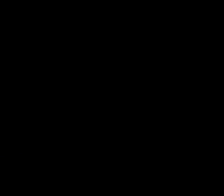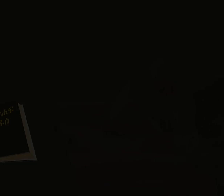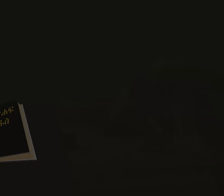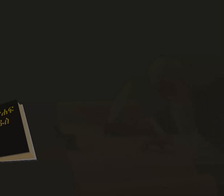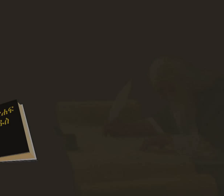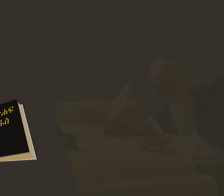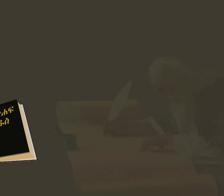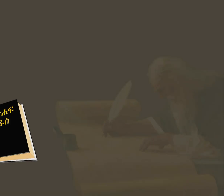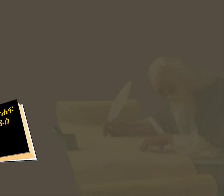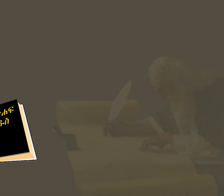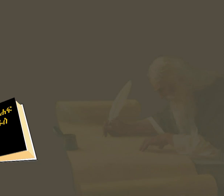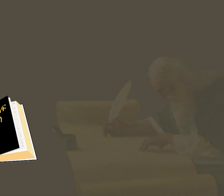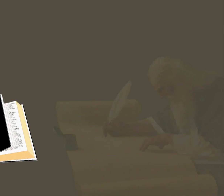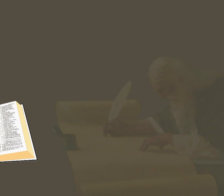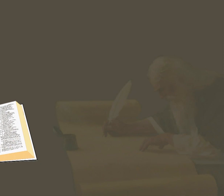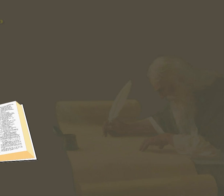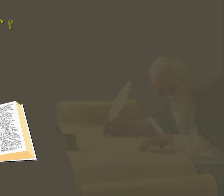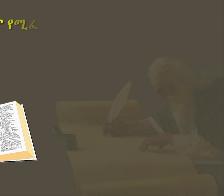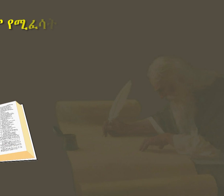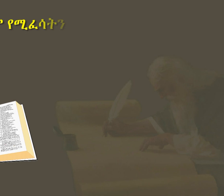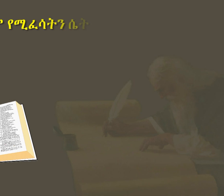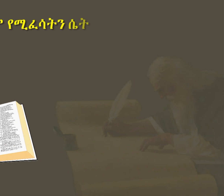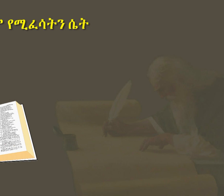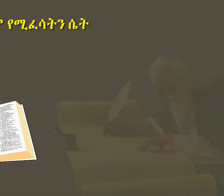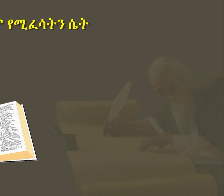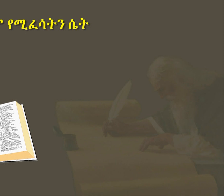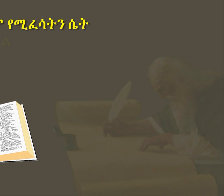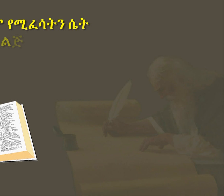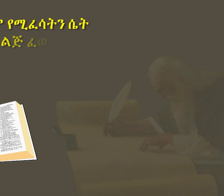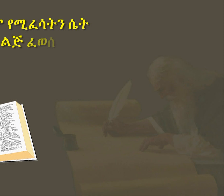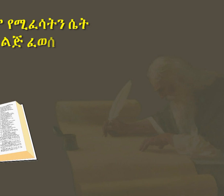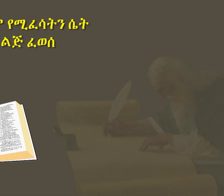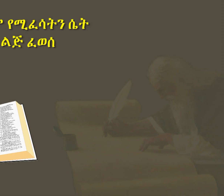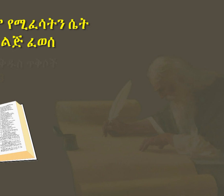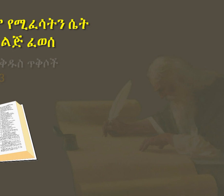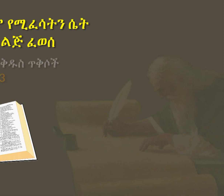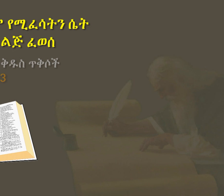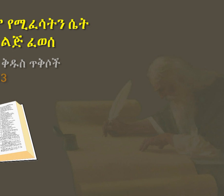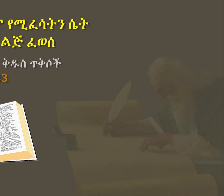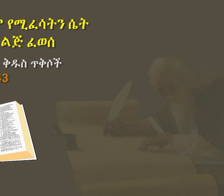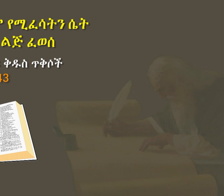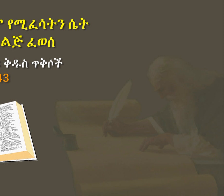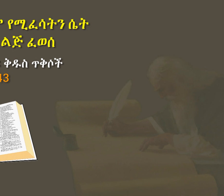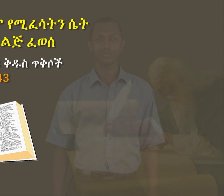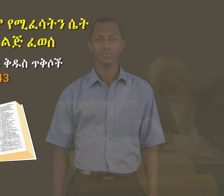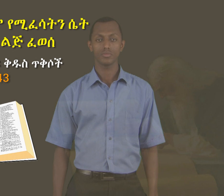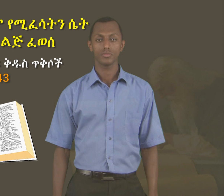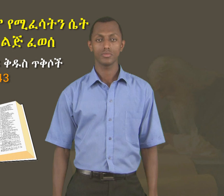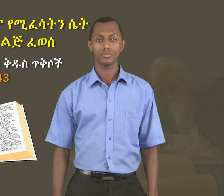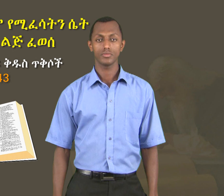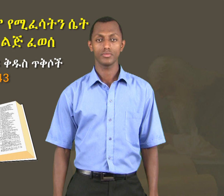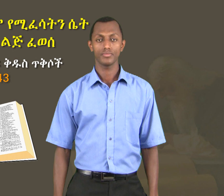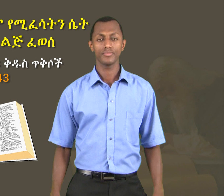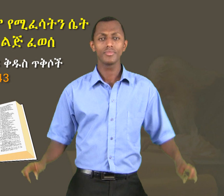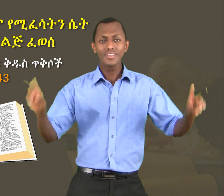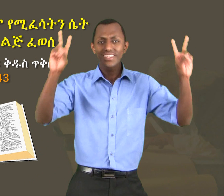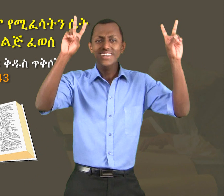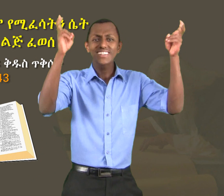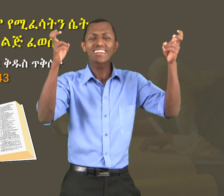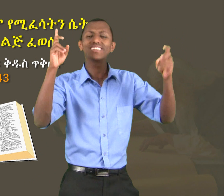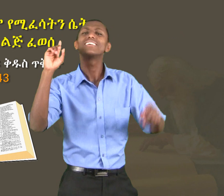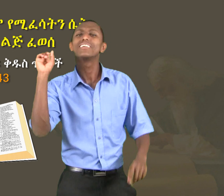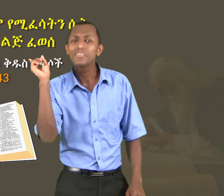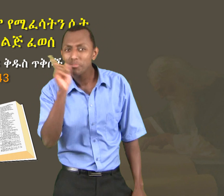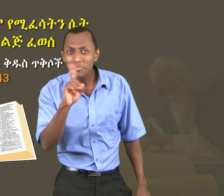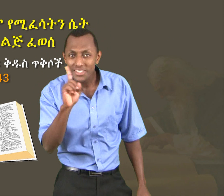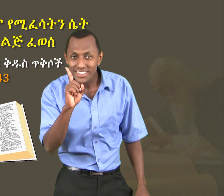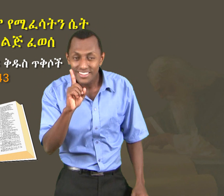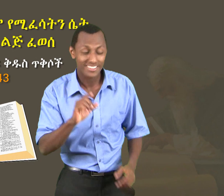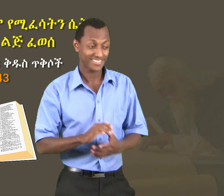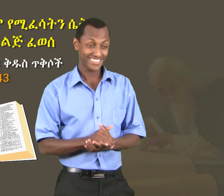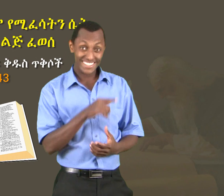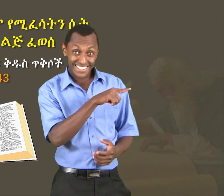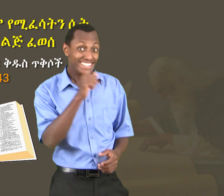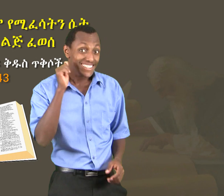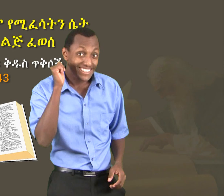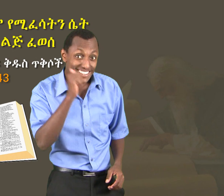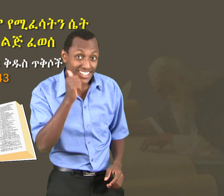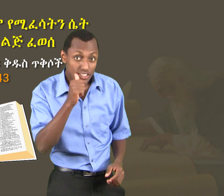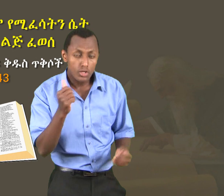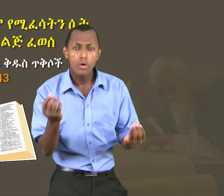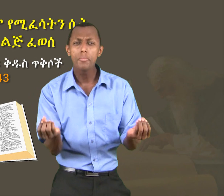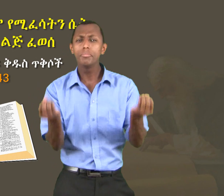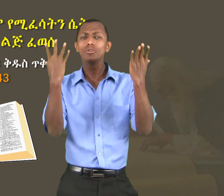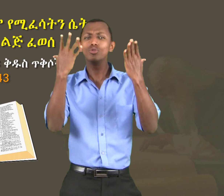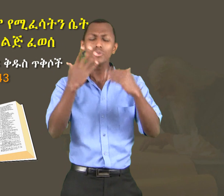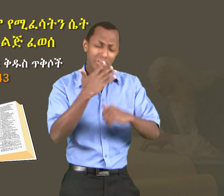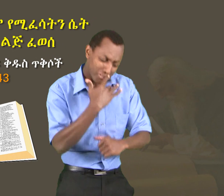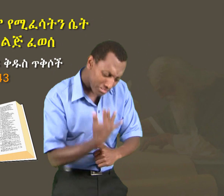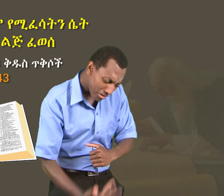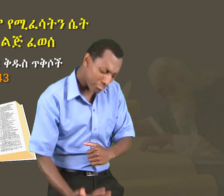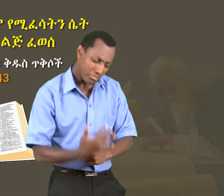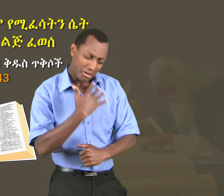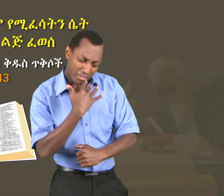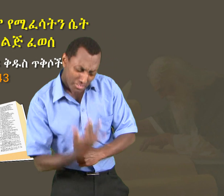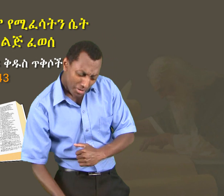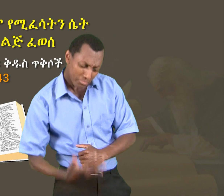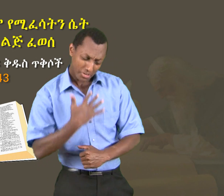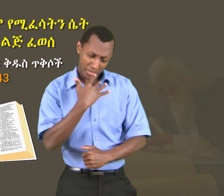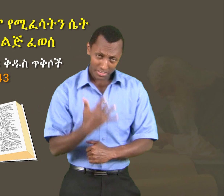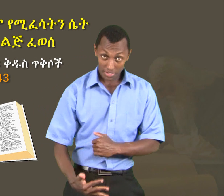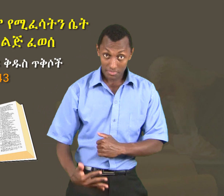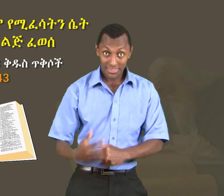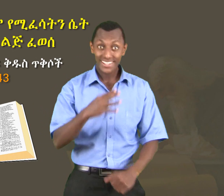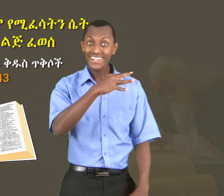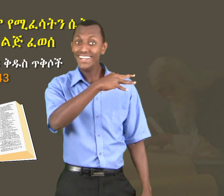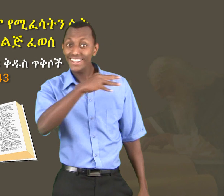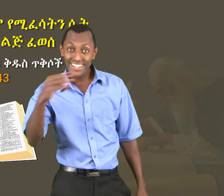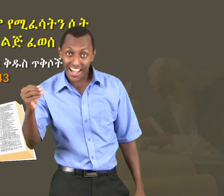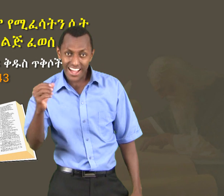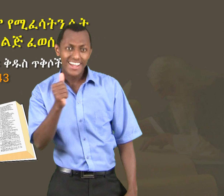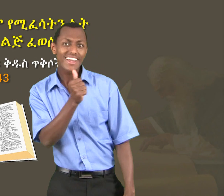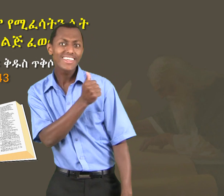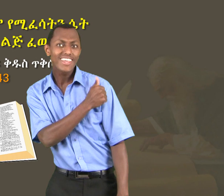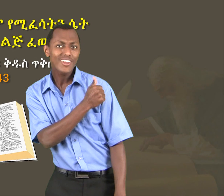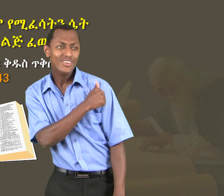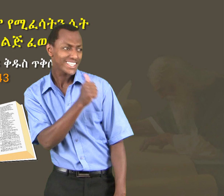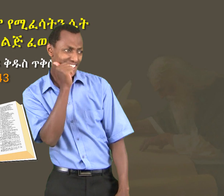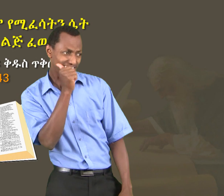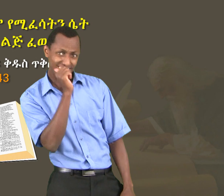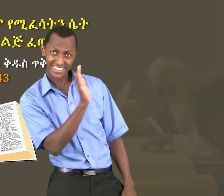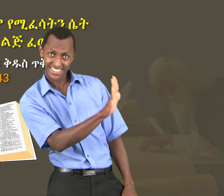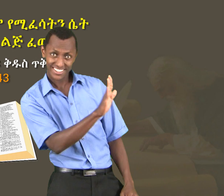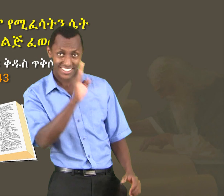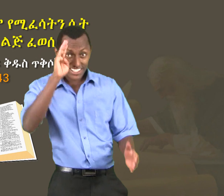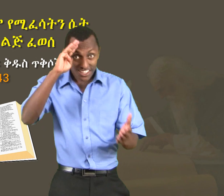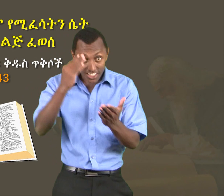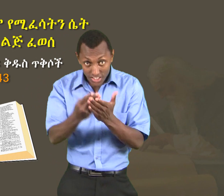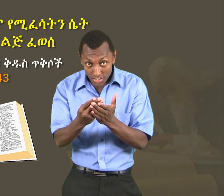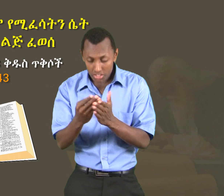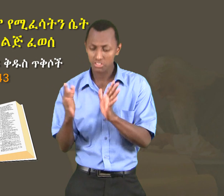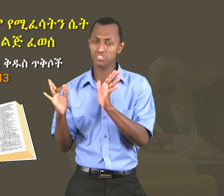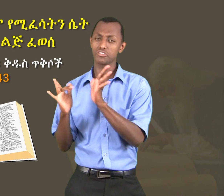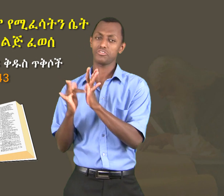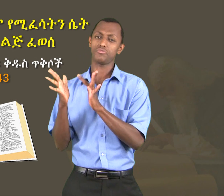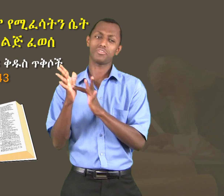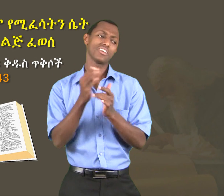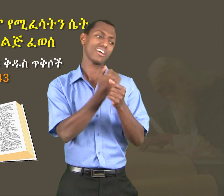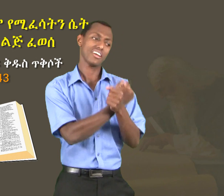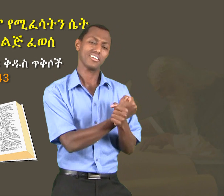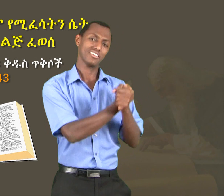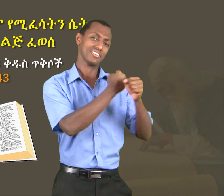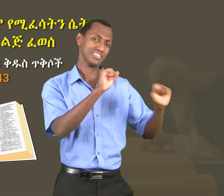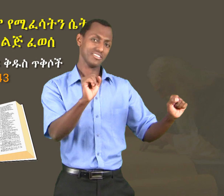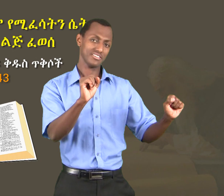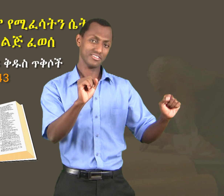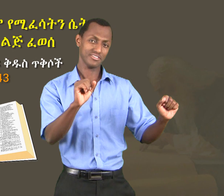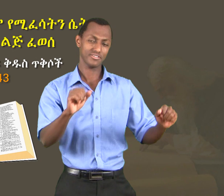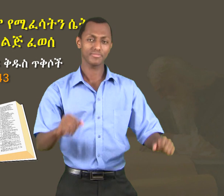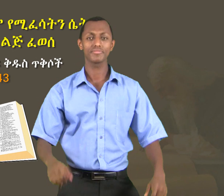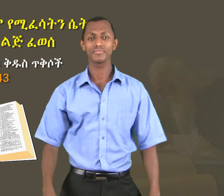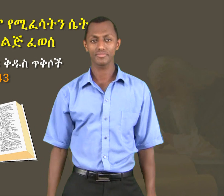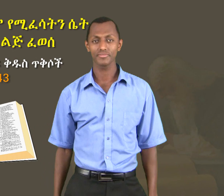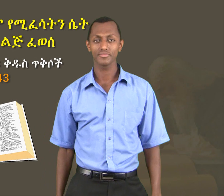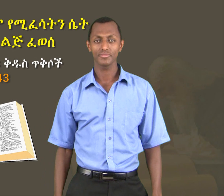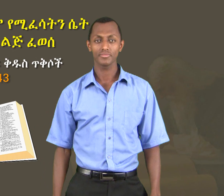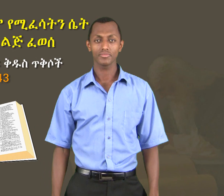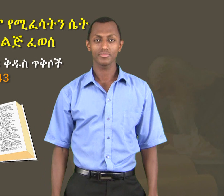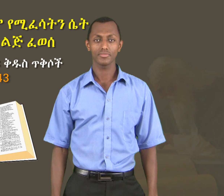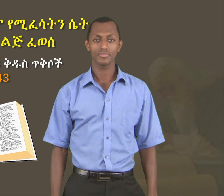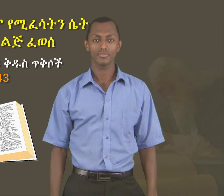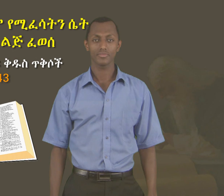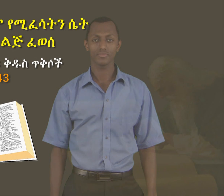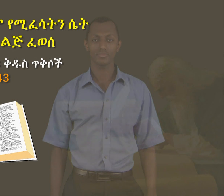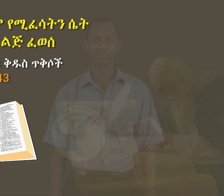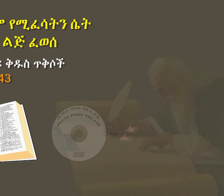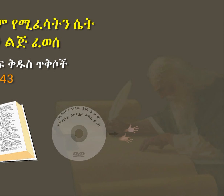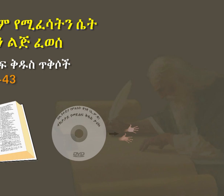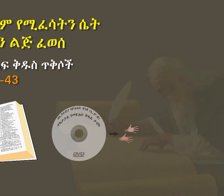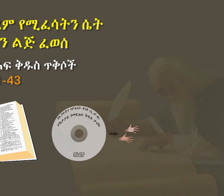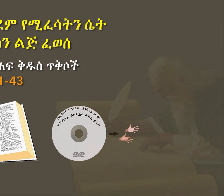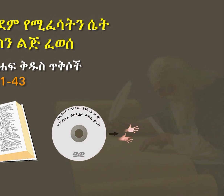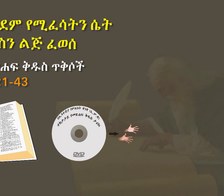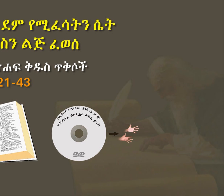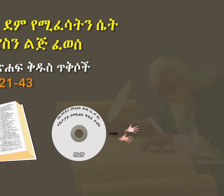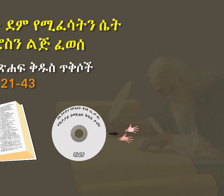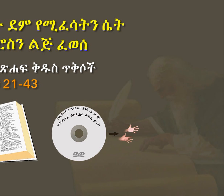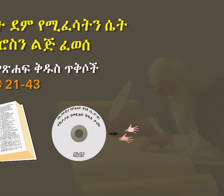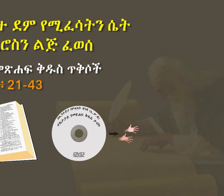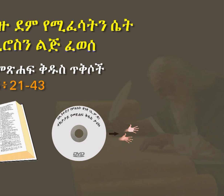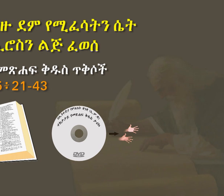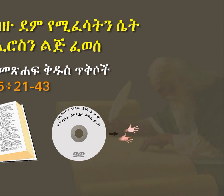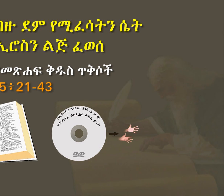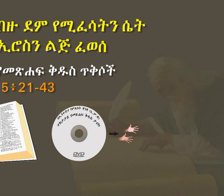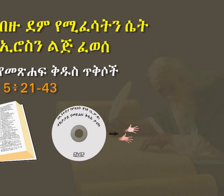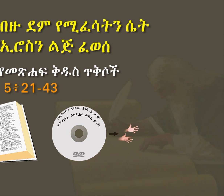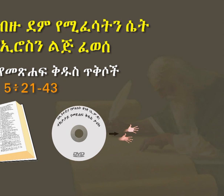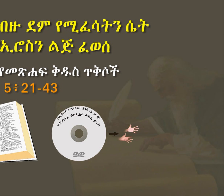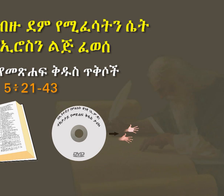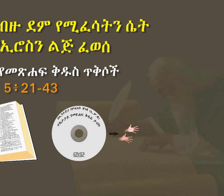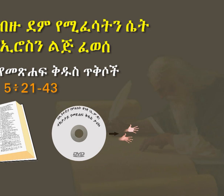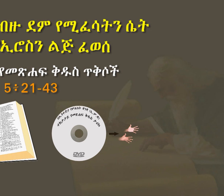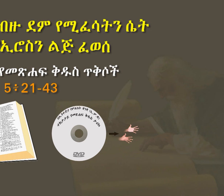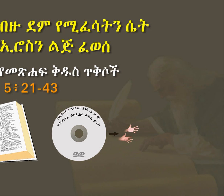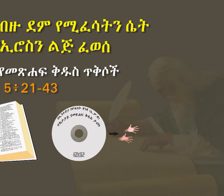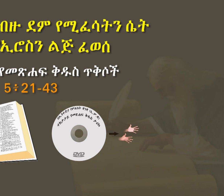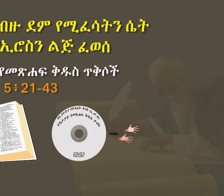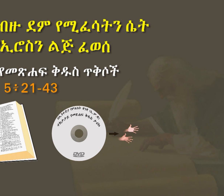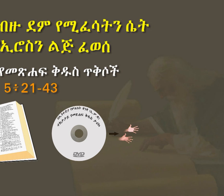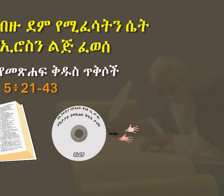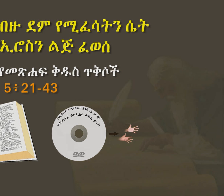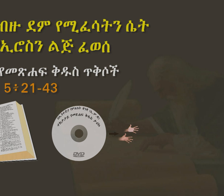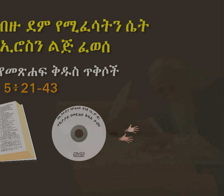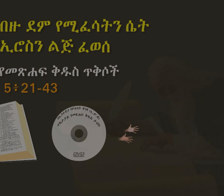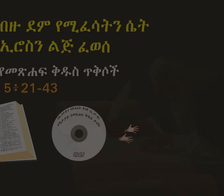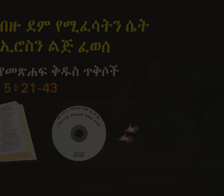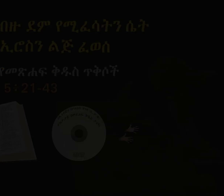Bleeding woman and Jairus' daughter